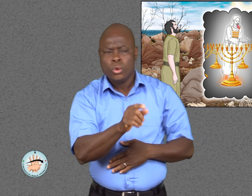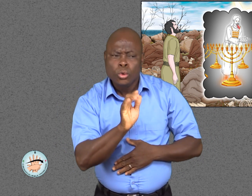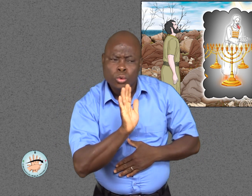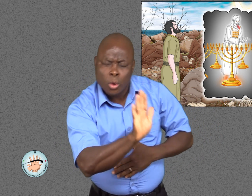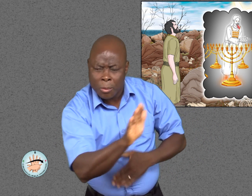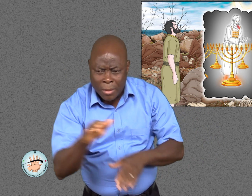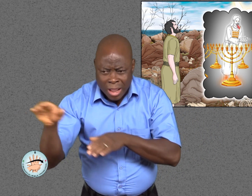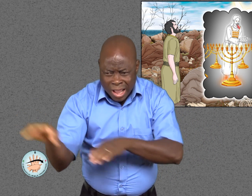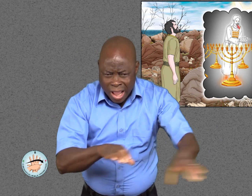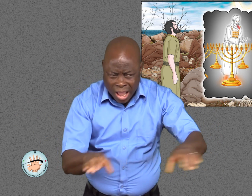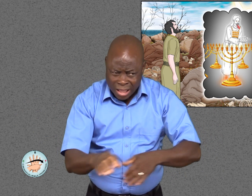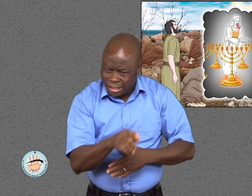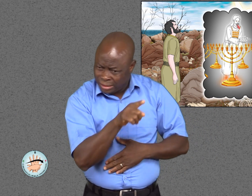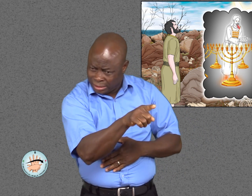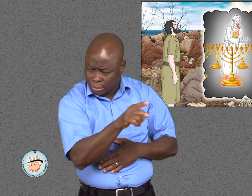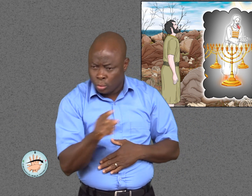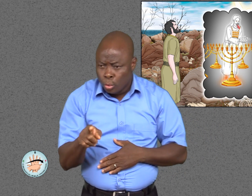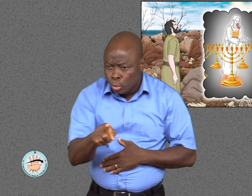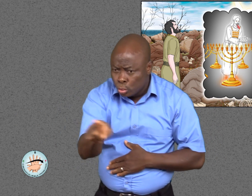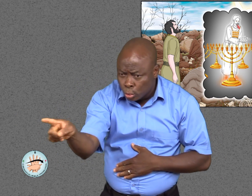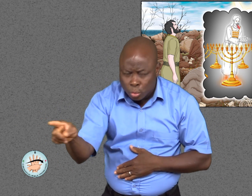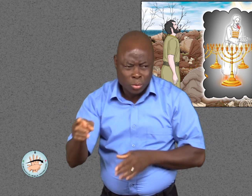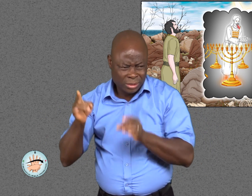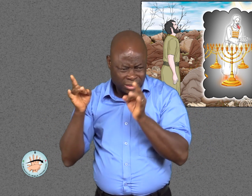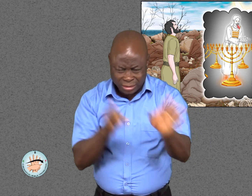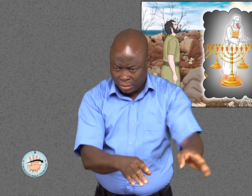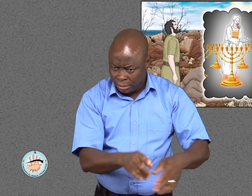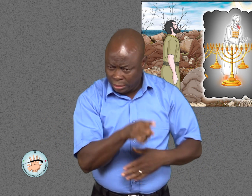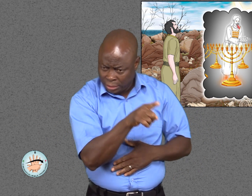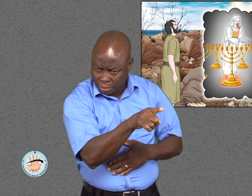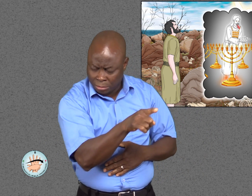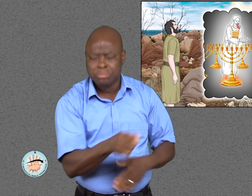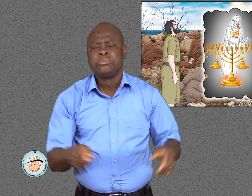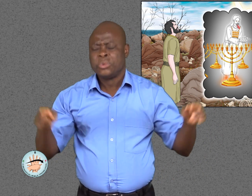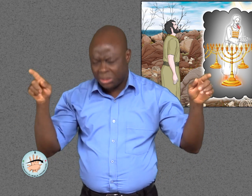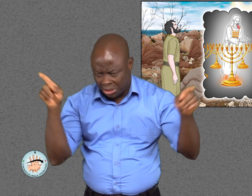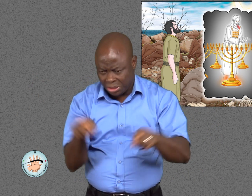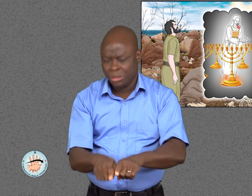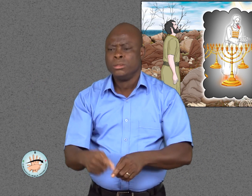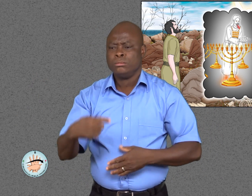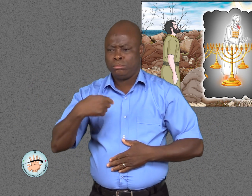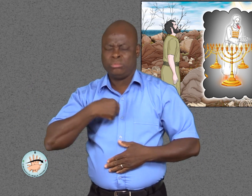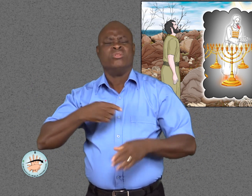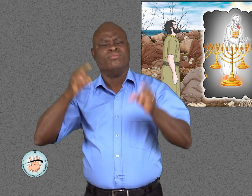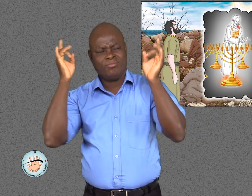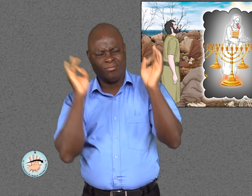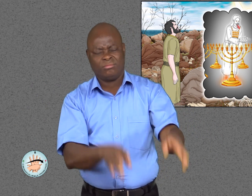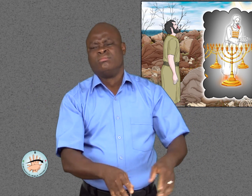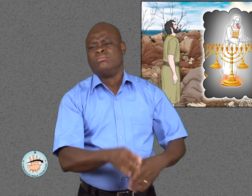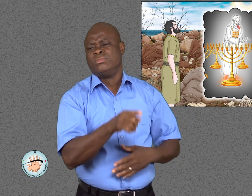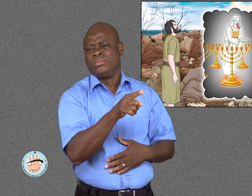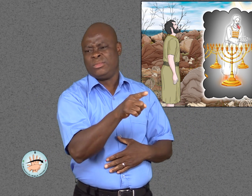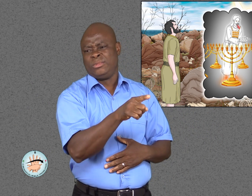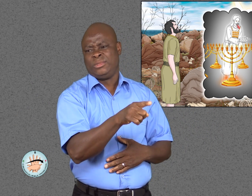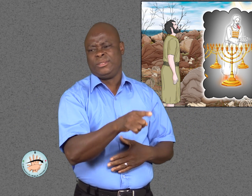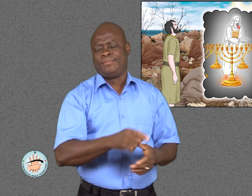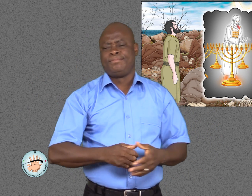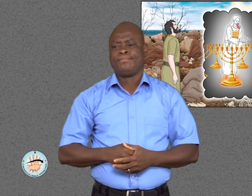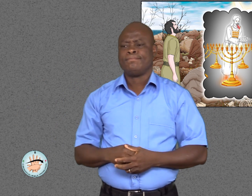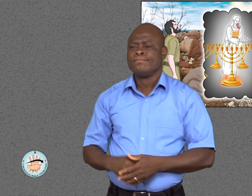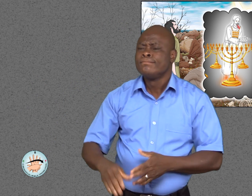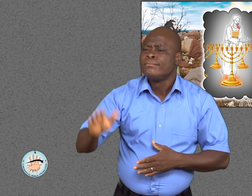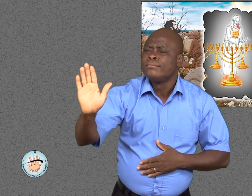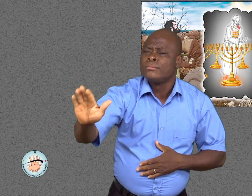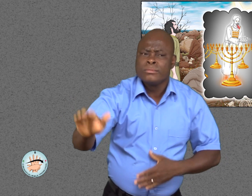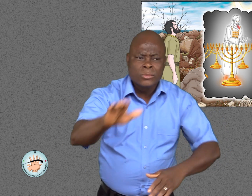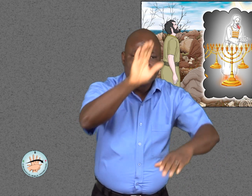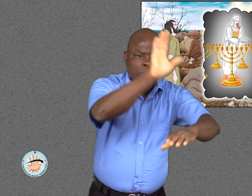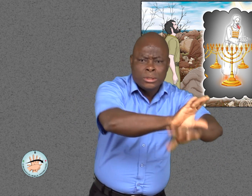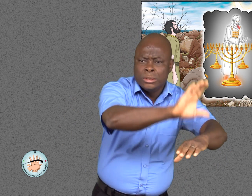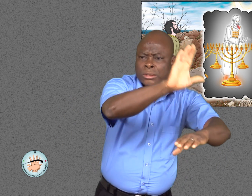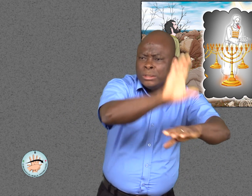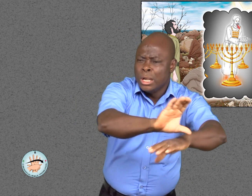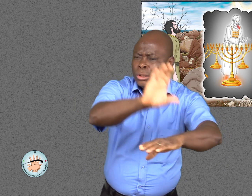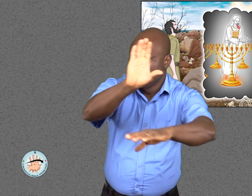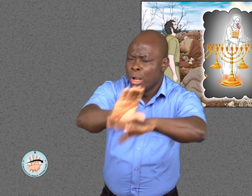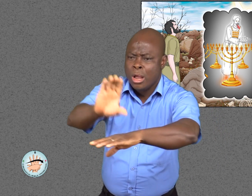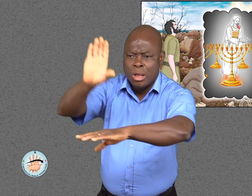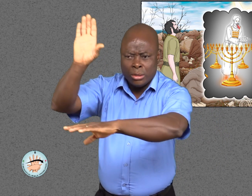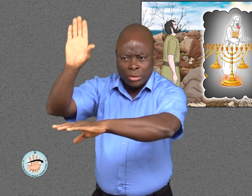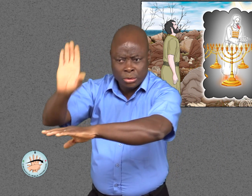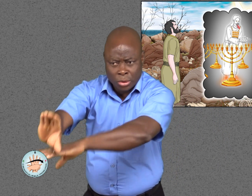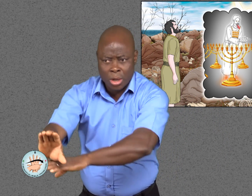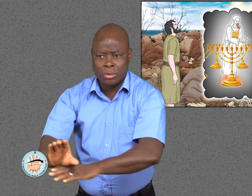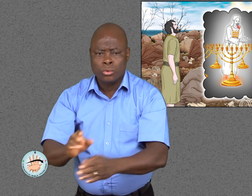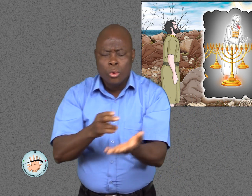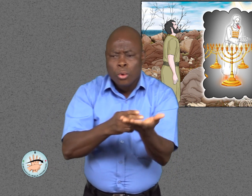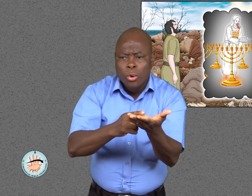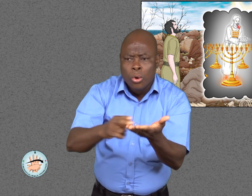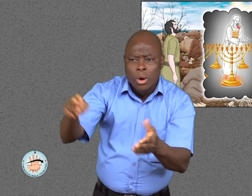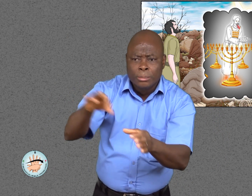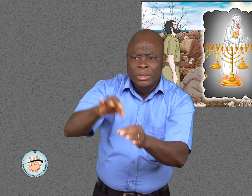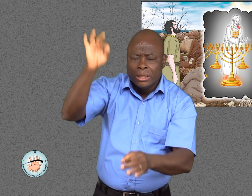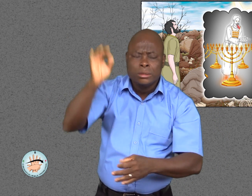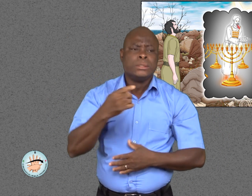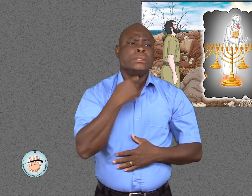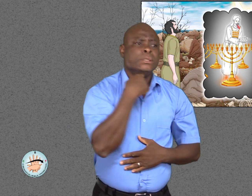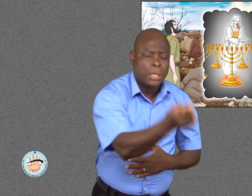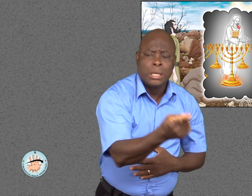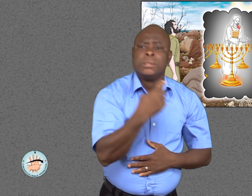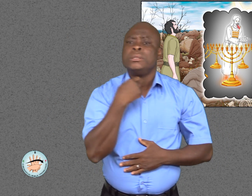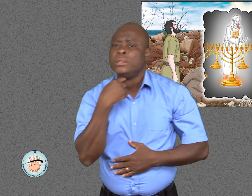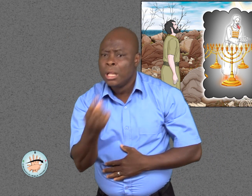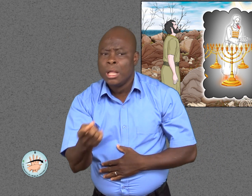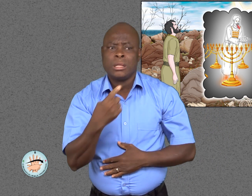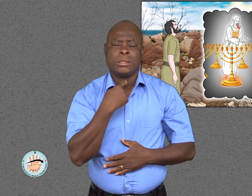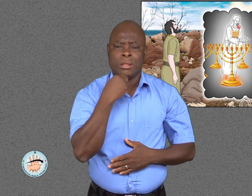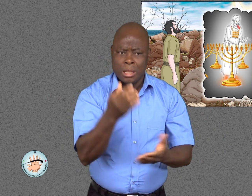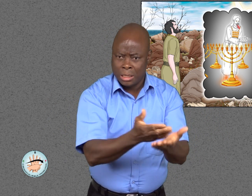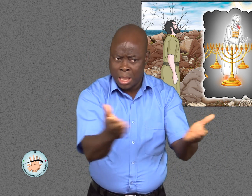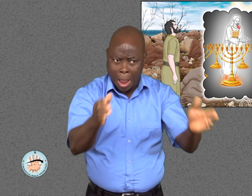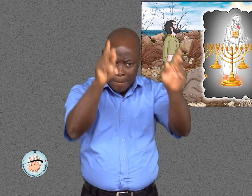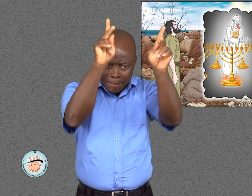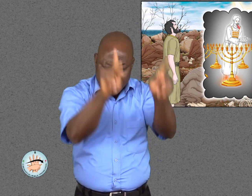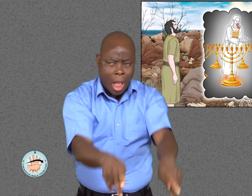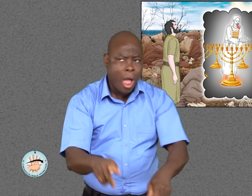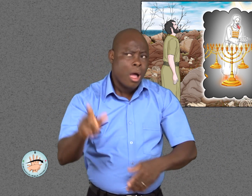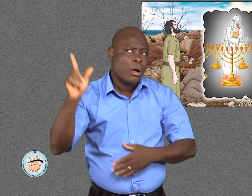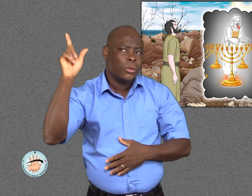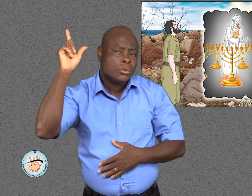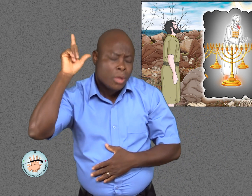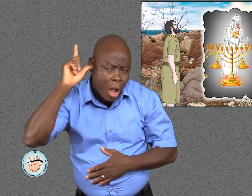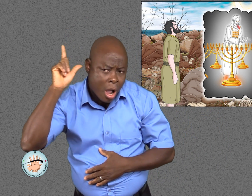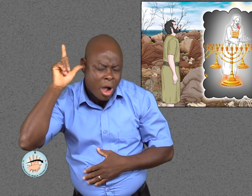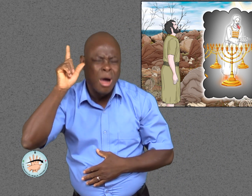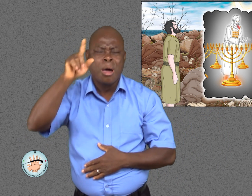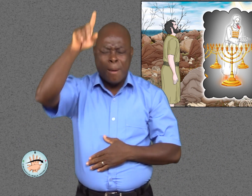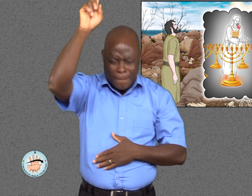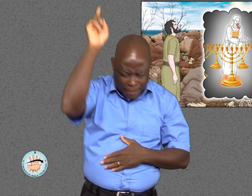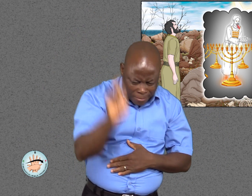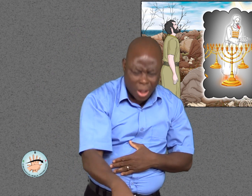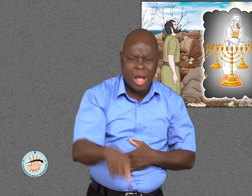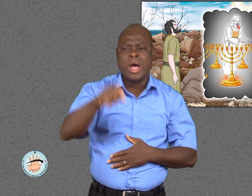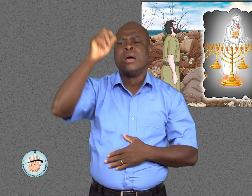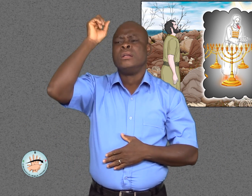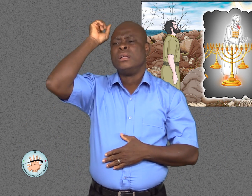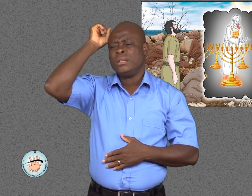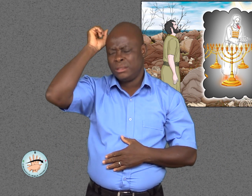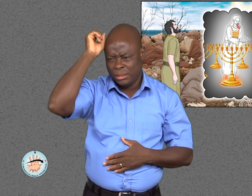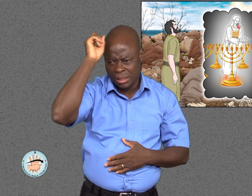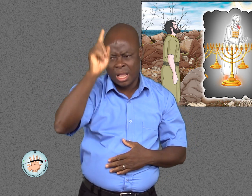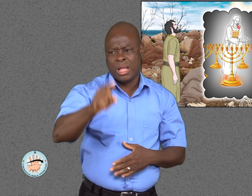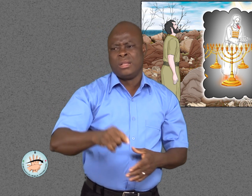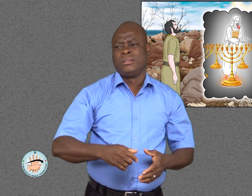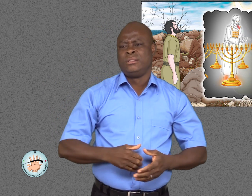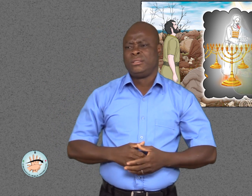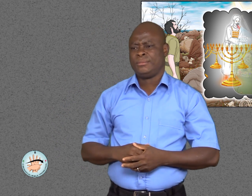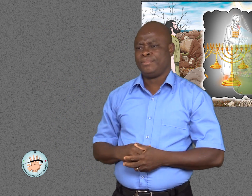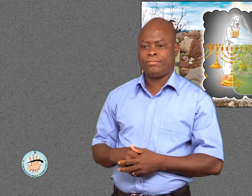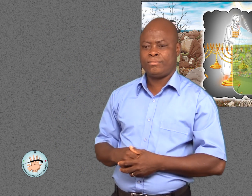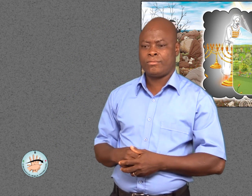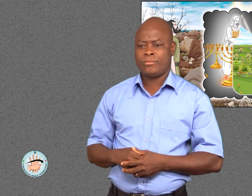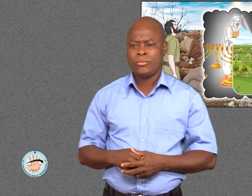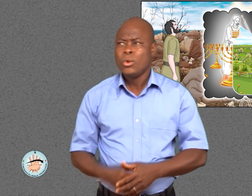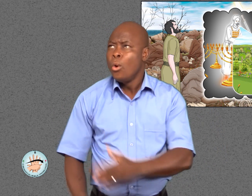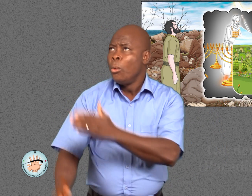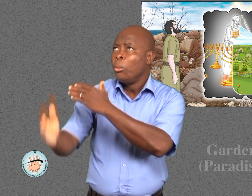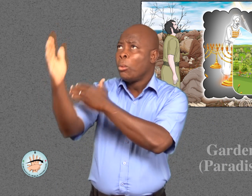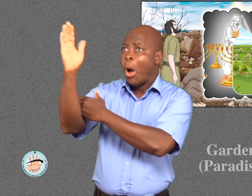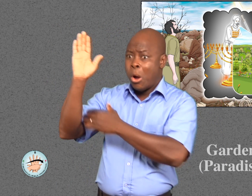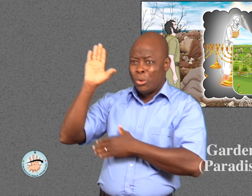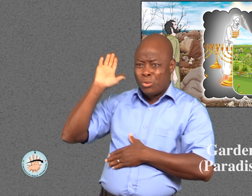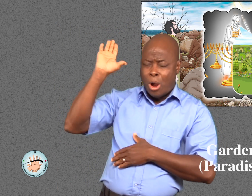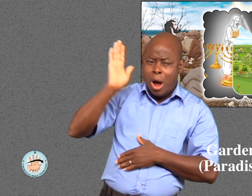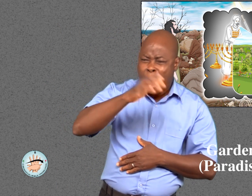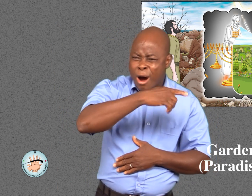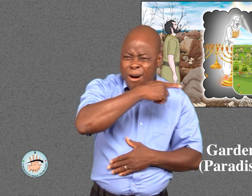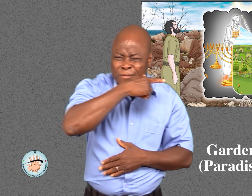He who has an ear, let him hear what the Spirit says to the churches.